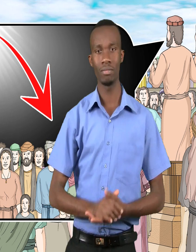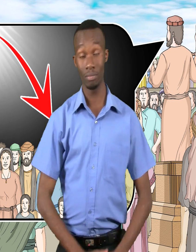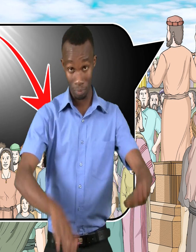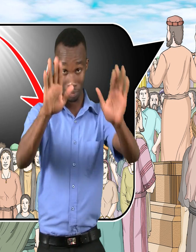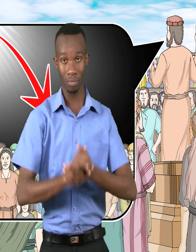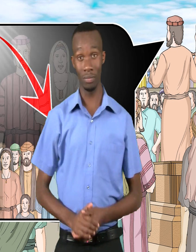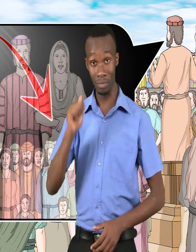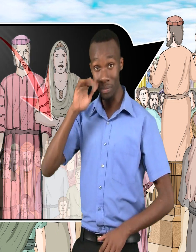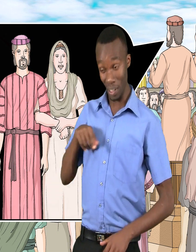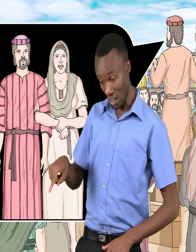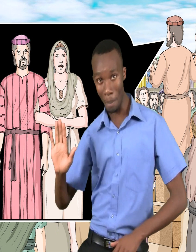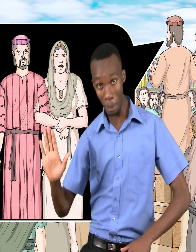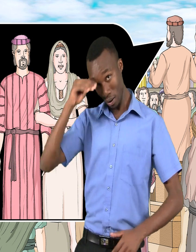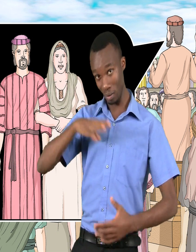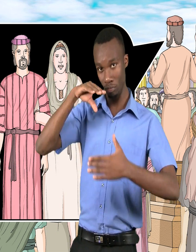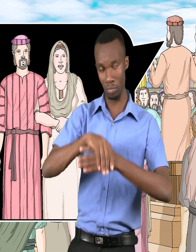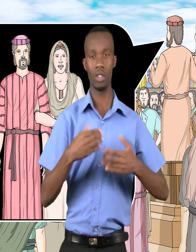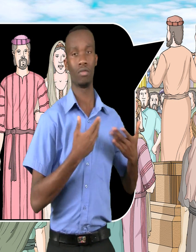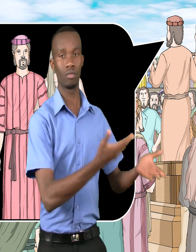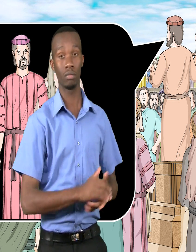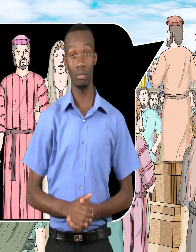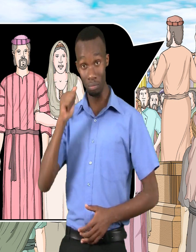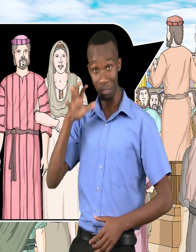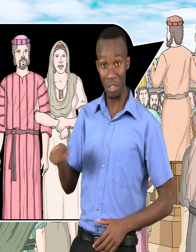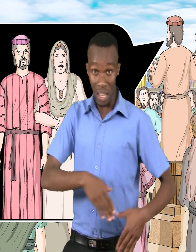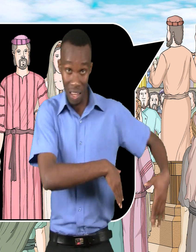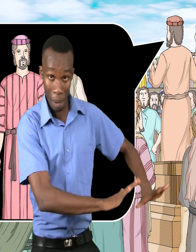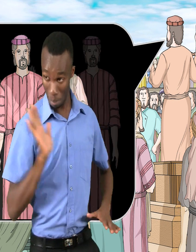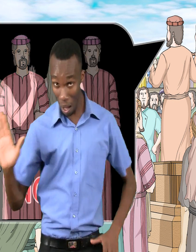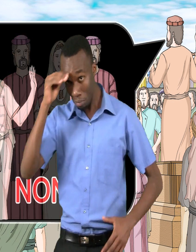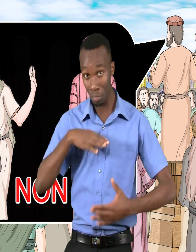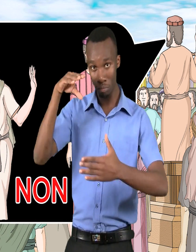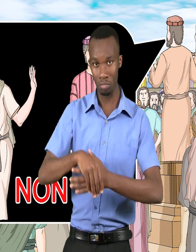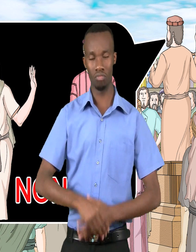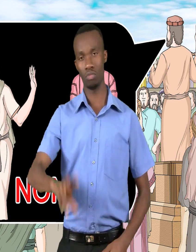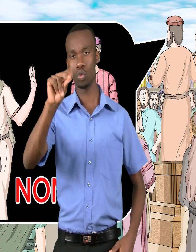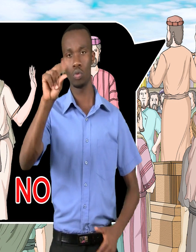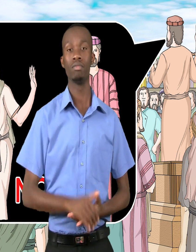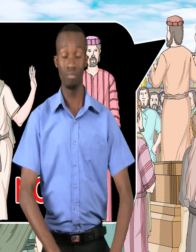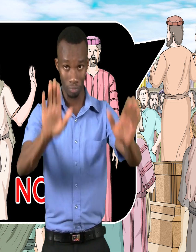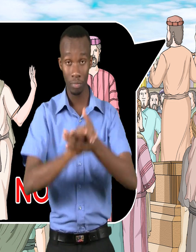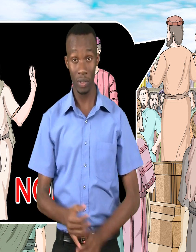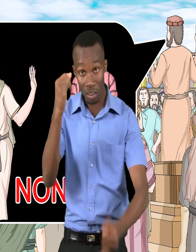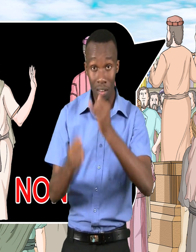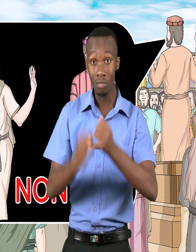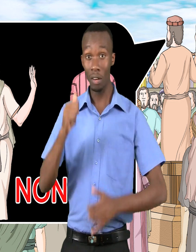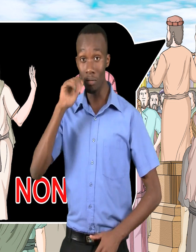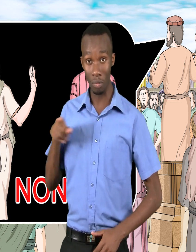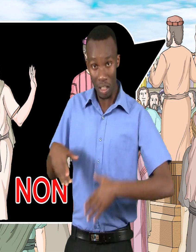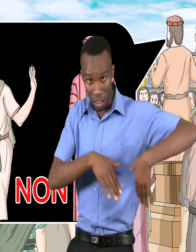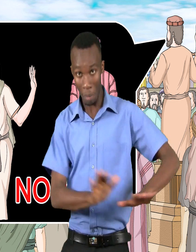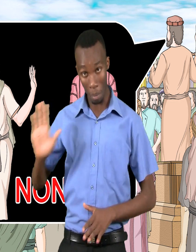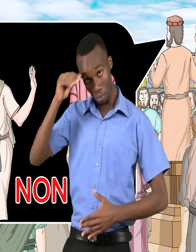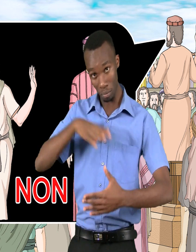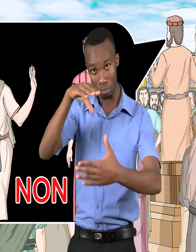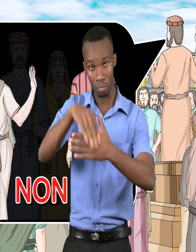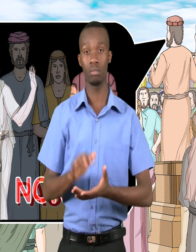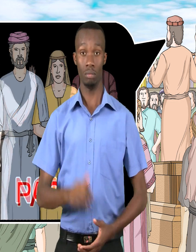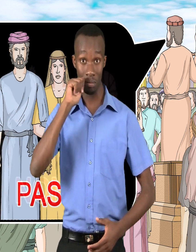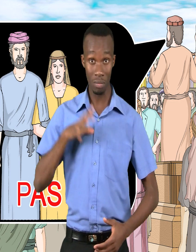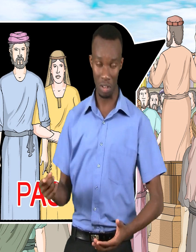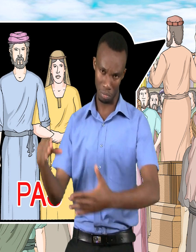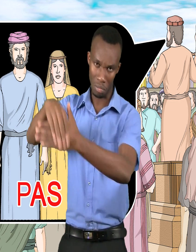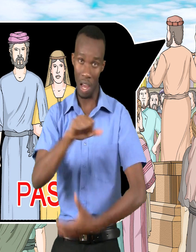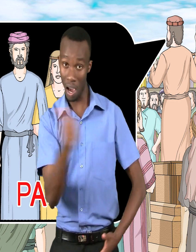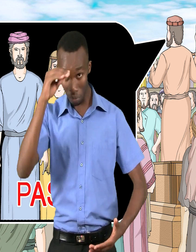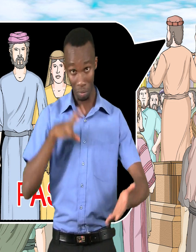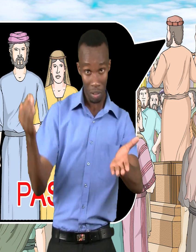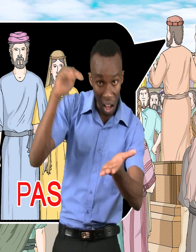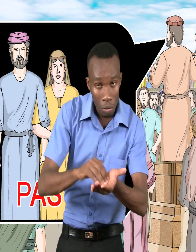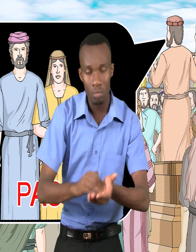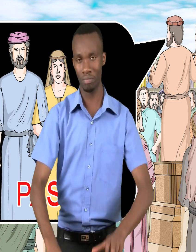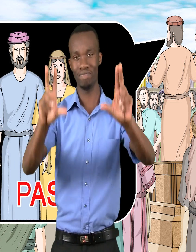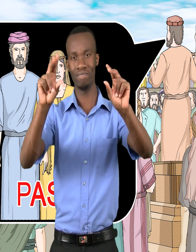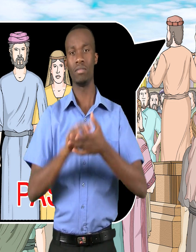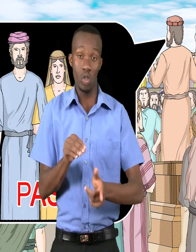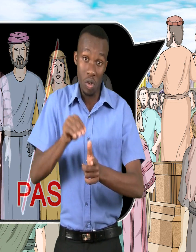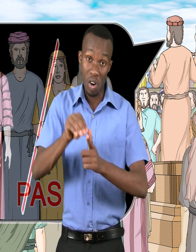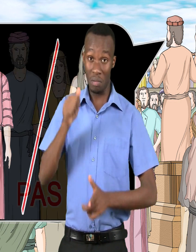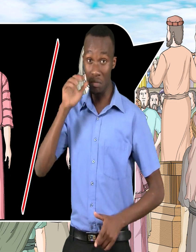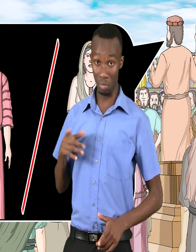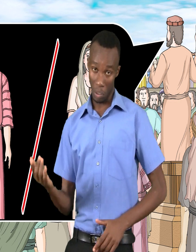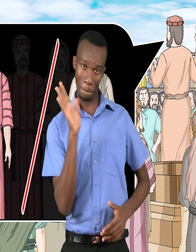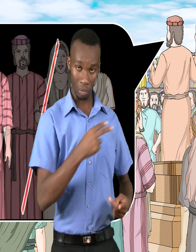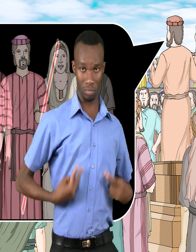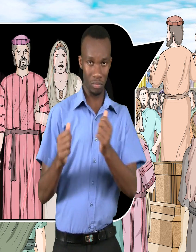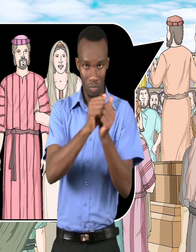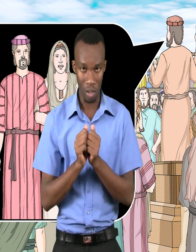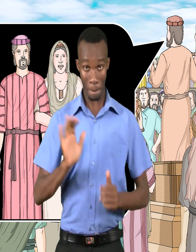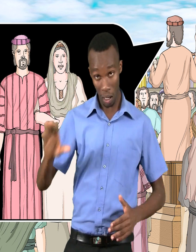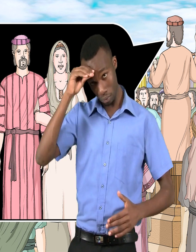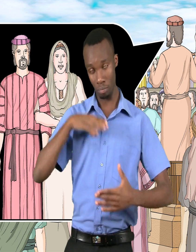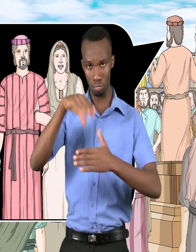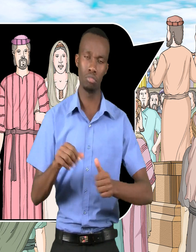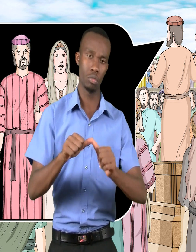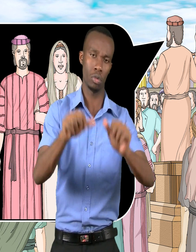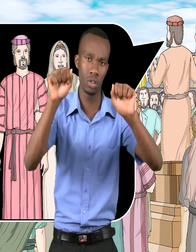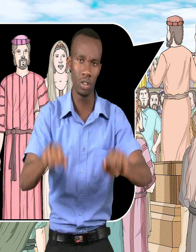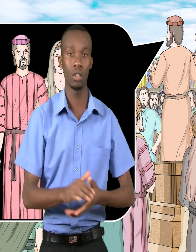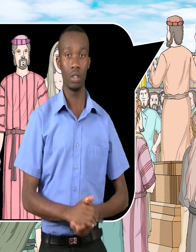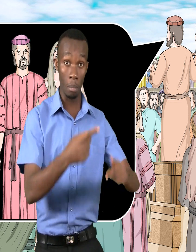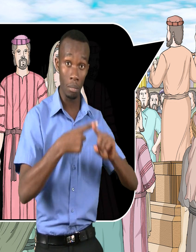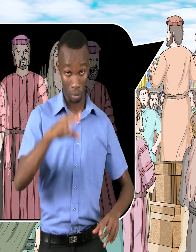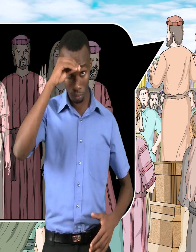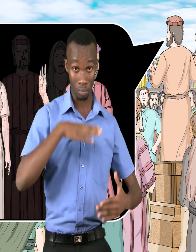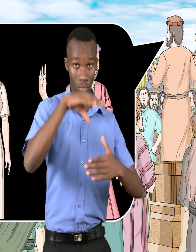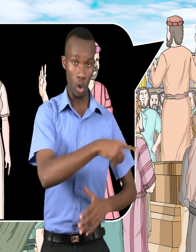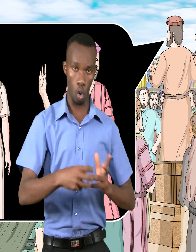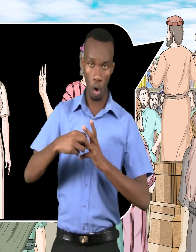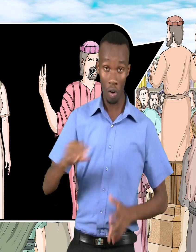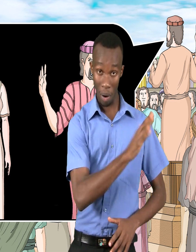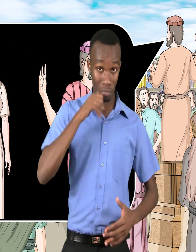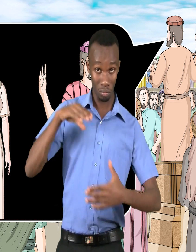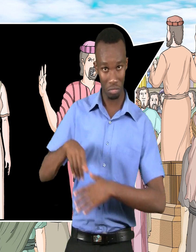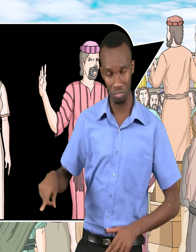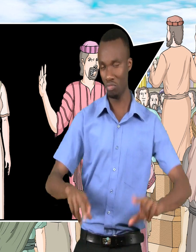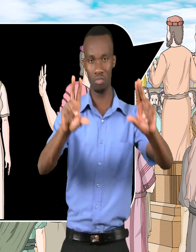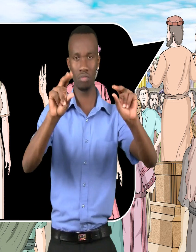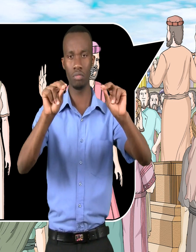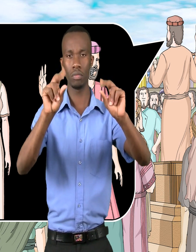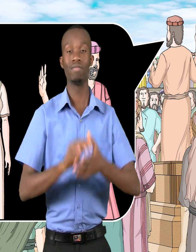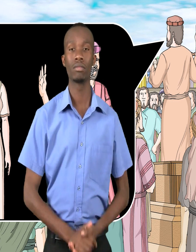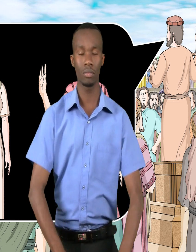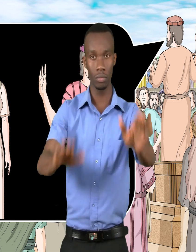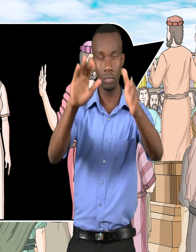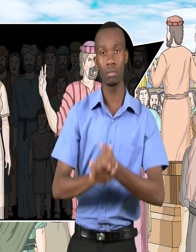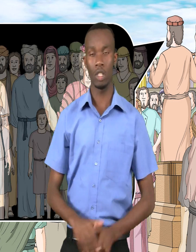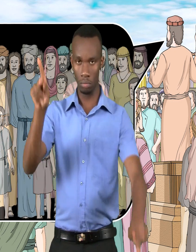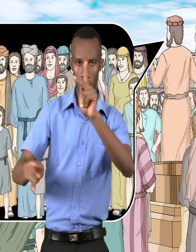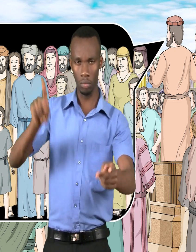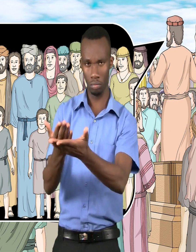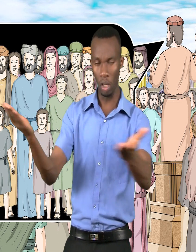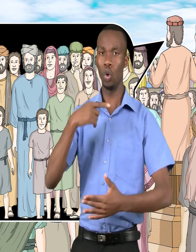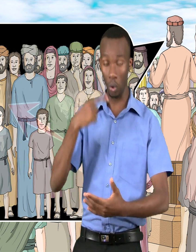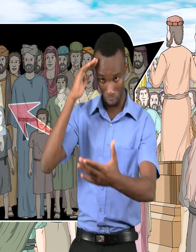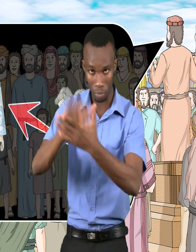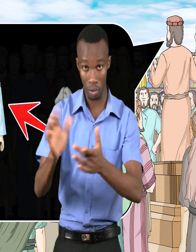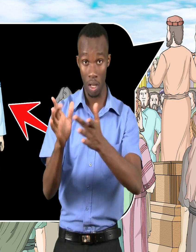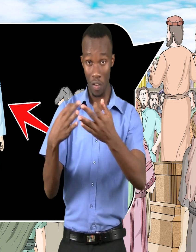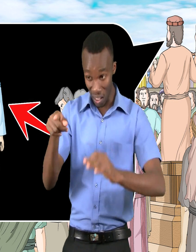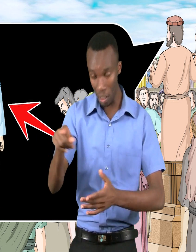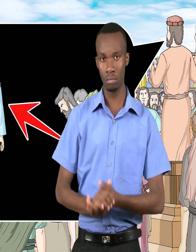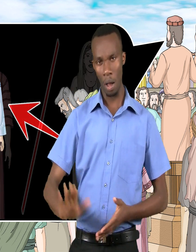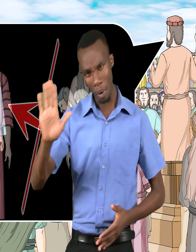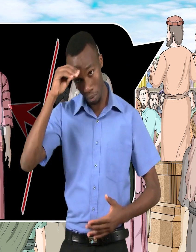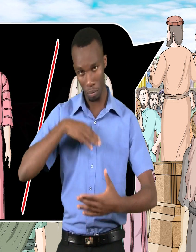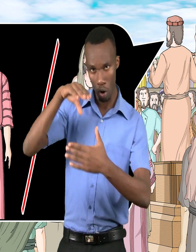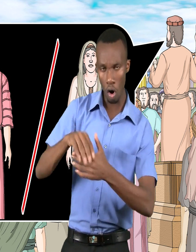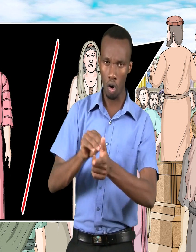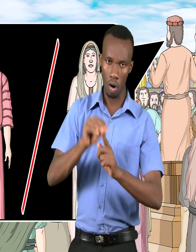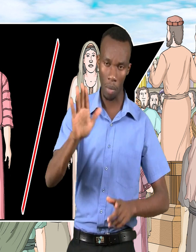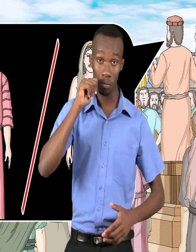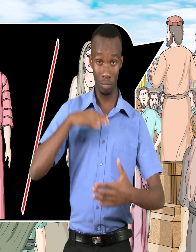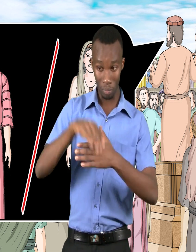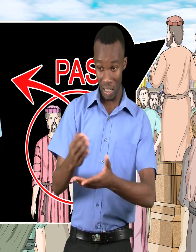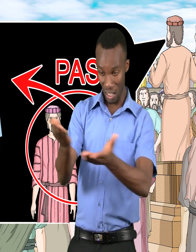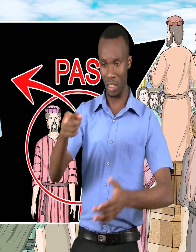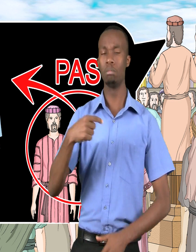To the married I give this command (not I, but the Lord): A wife must not separate from her husband.